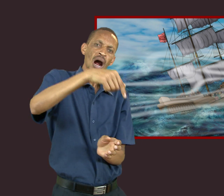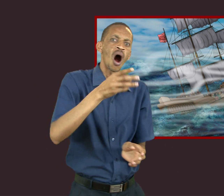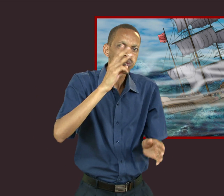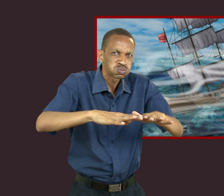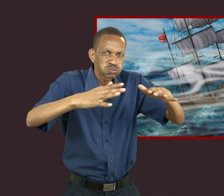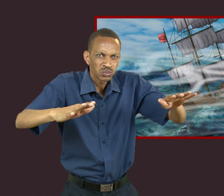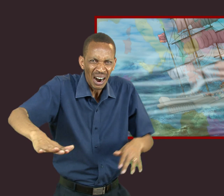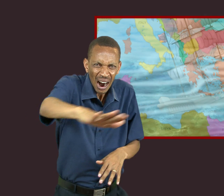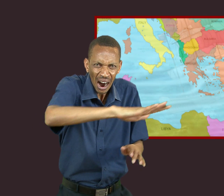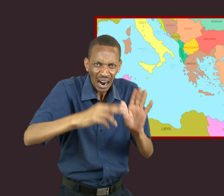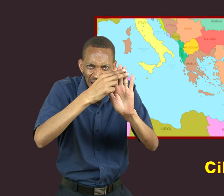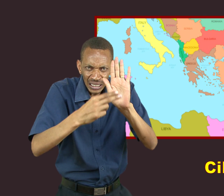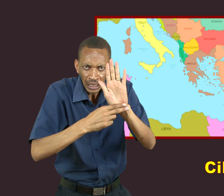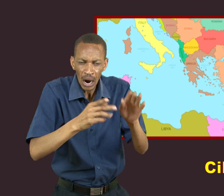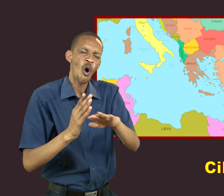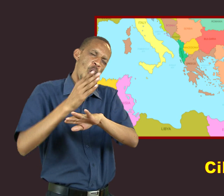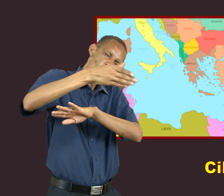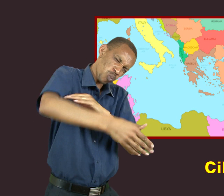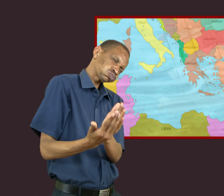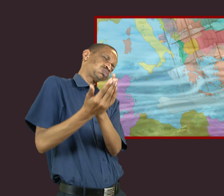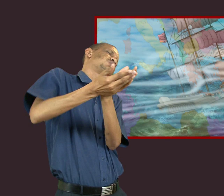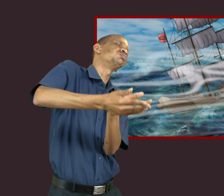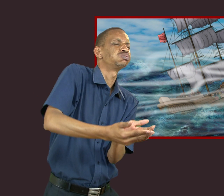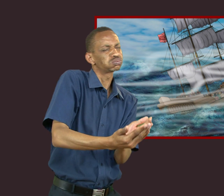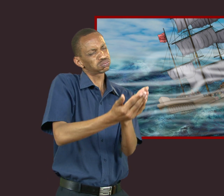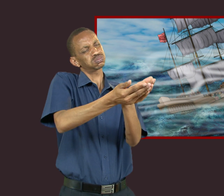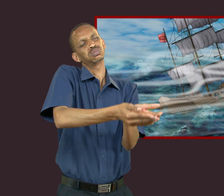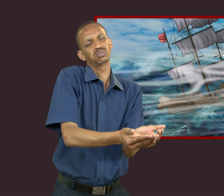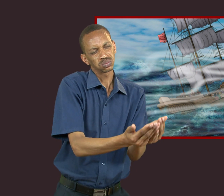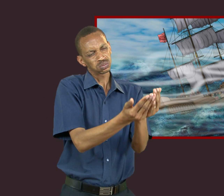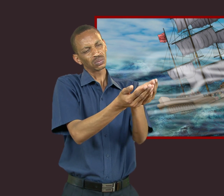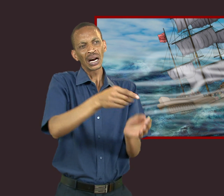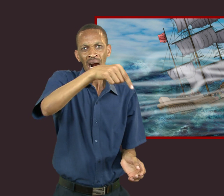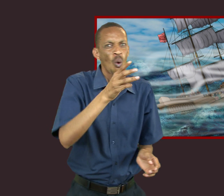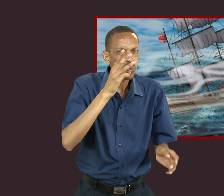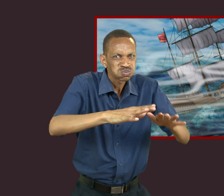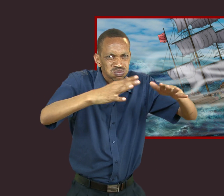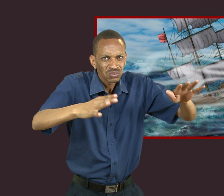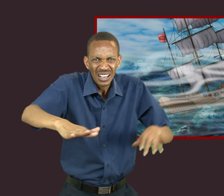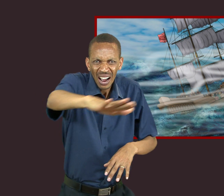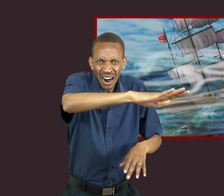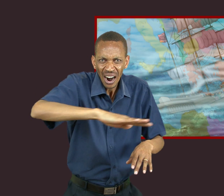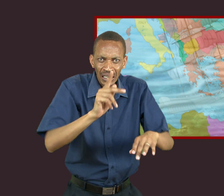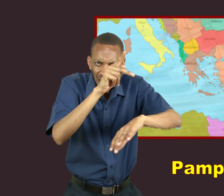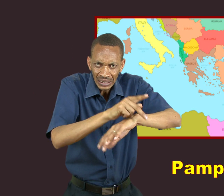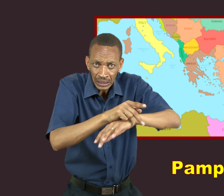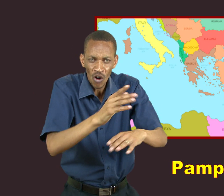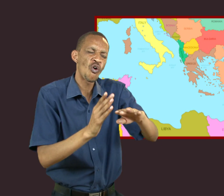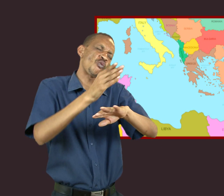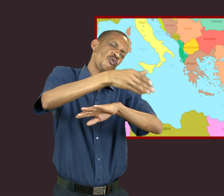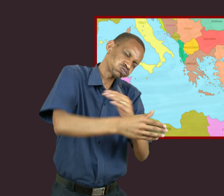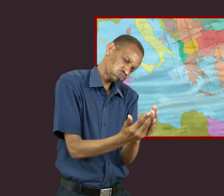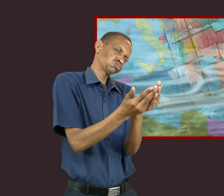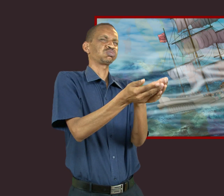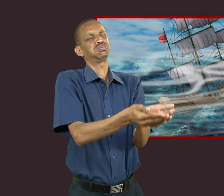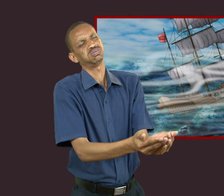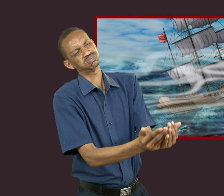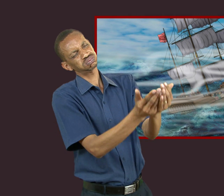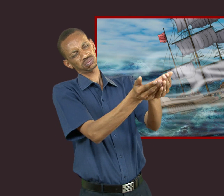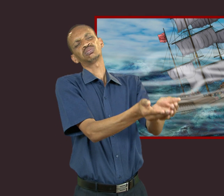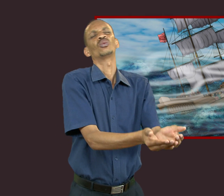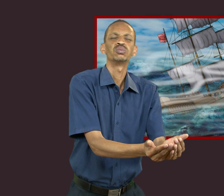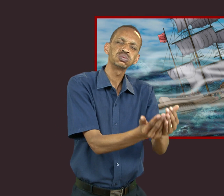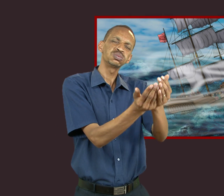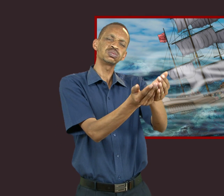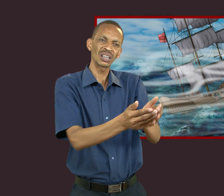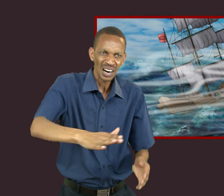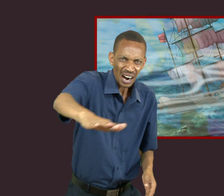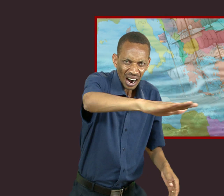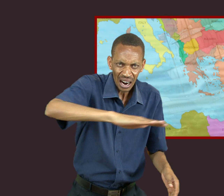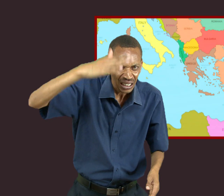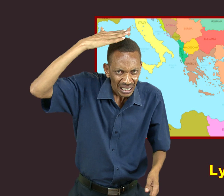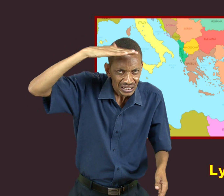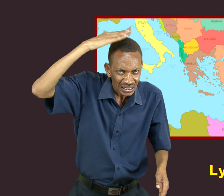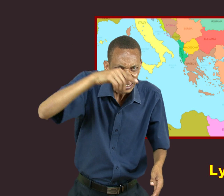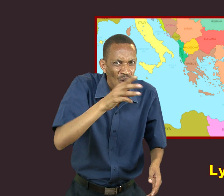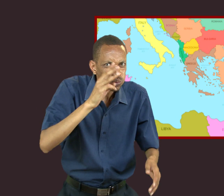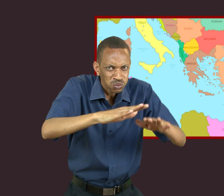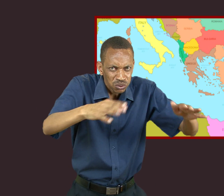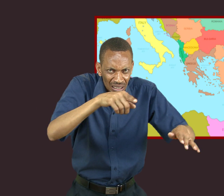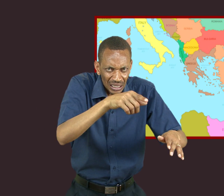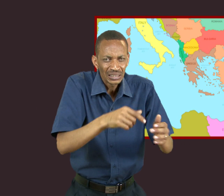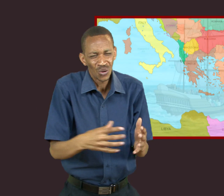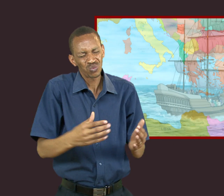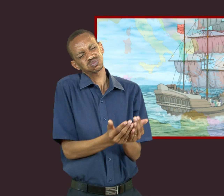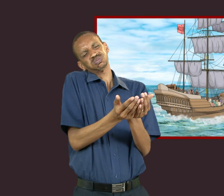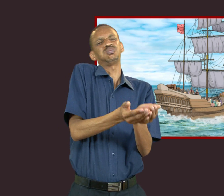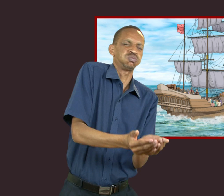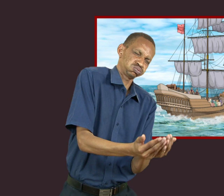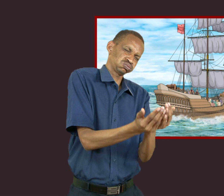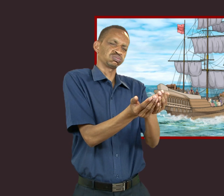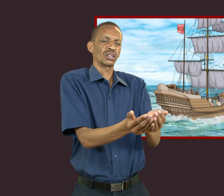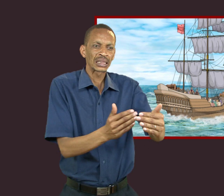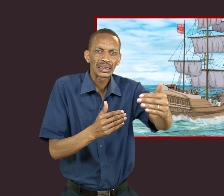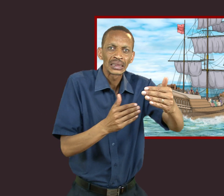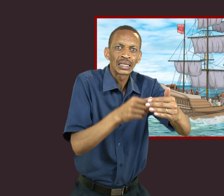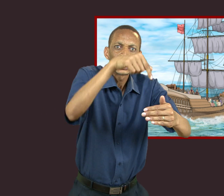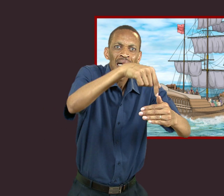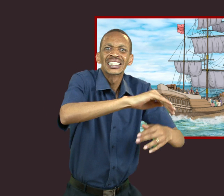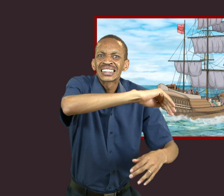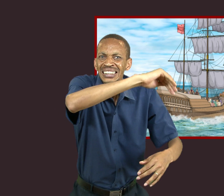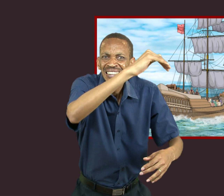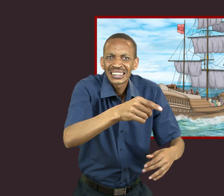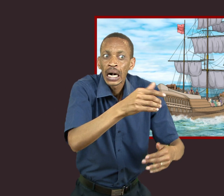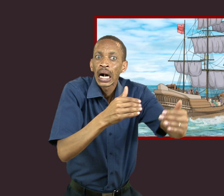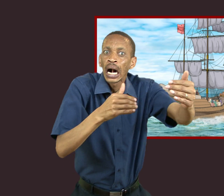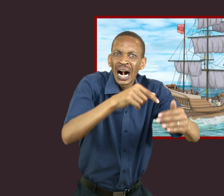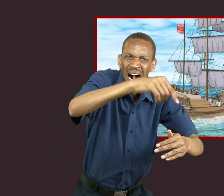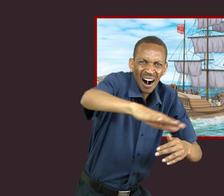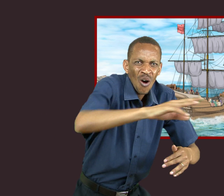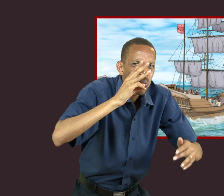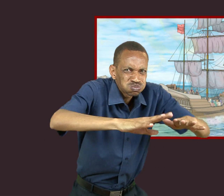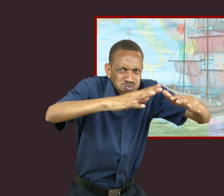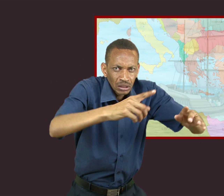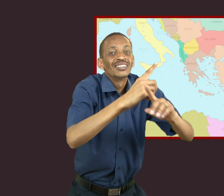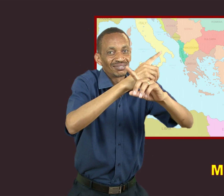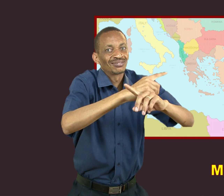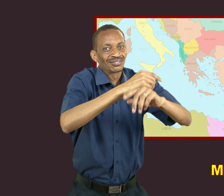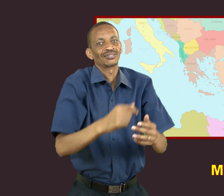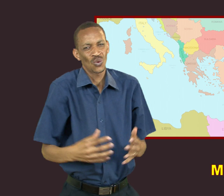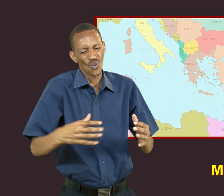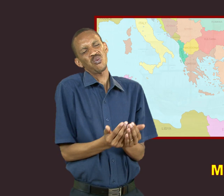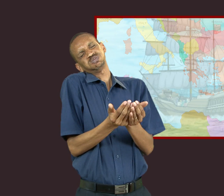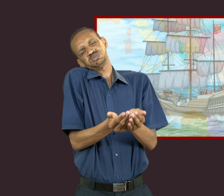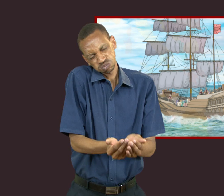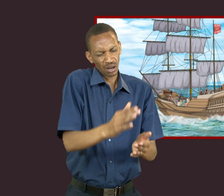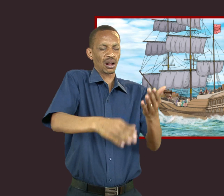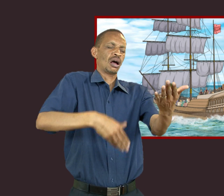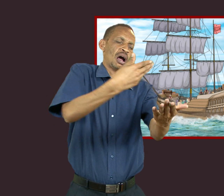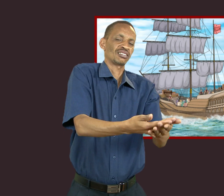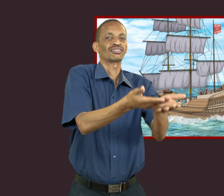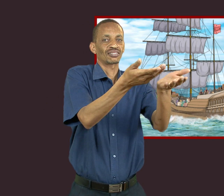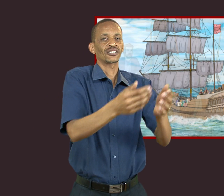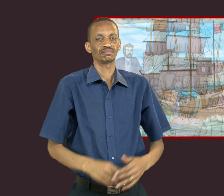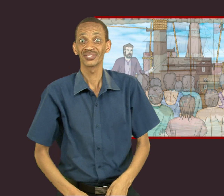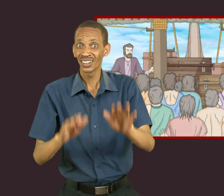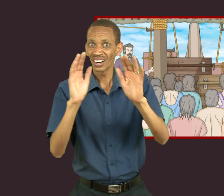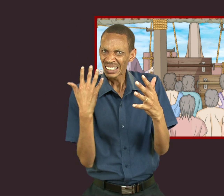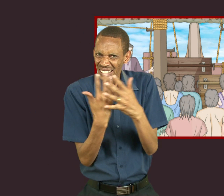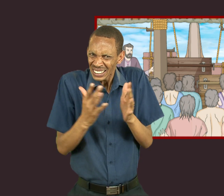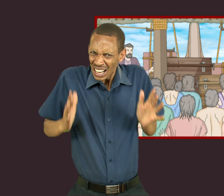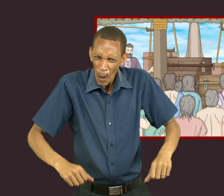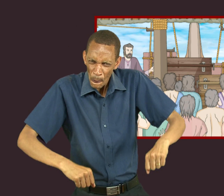And when we had sailed across the open sea off the coast of Cilicia and Pamphylia, we came to Myra in Lycia.